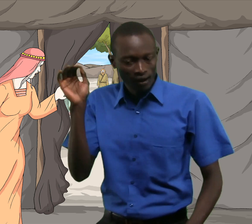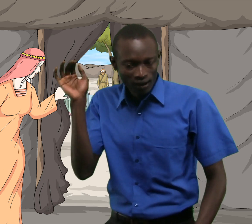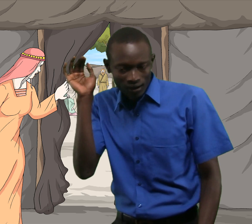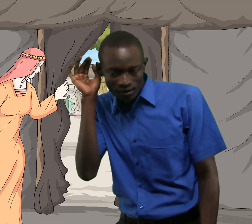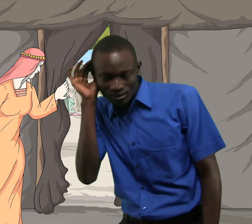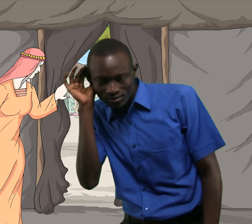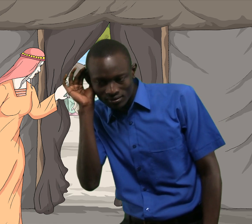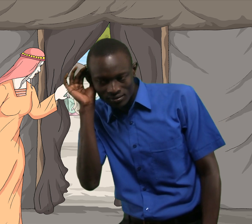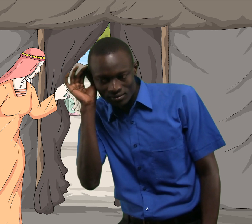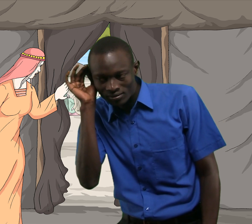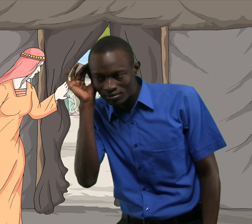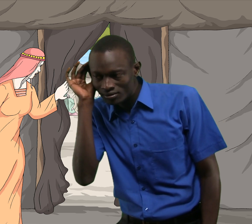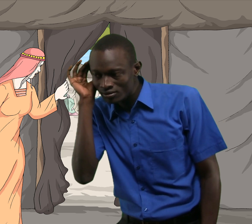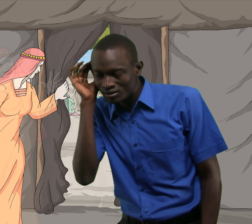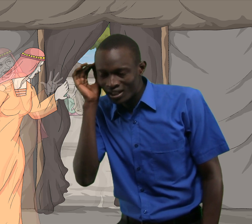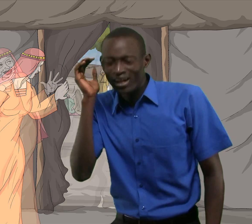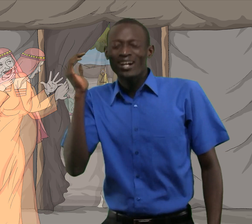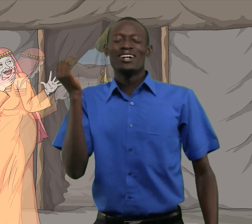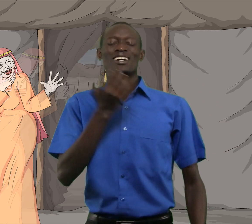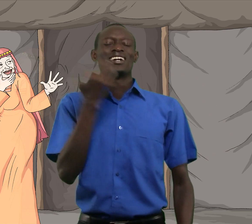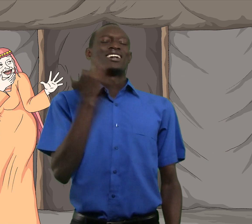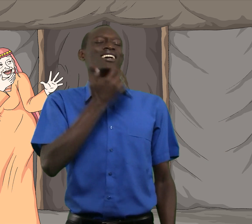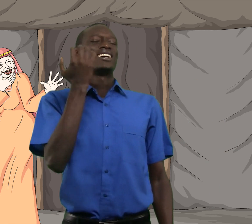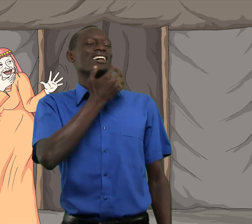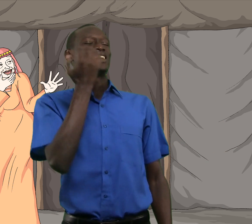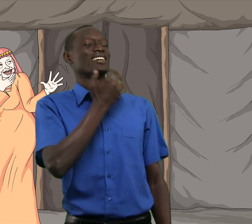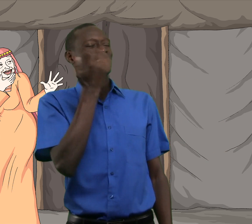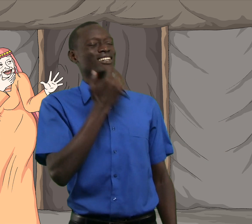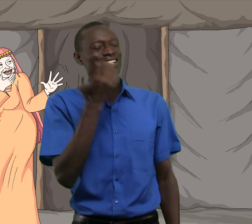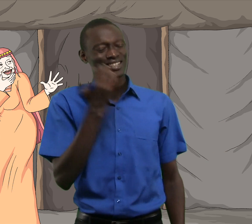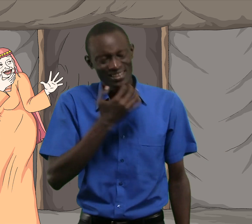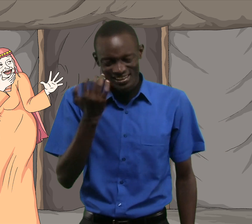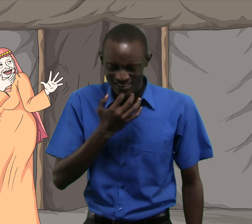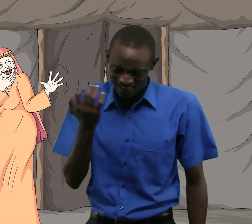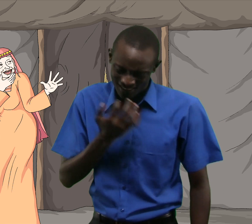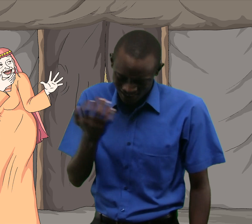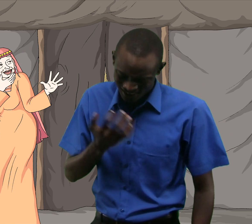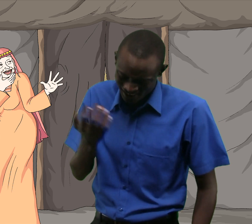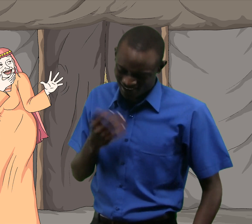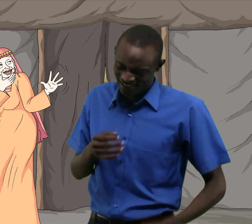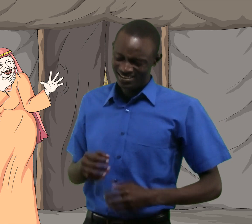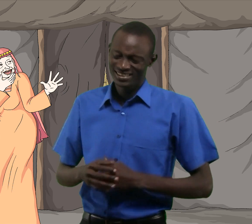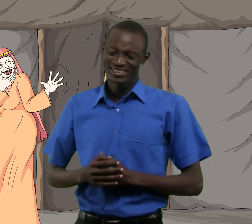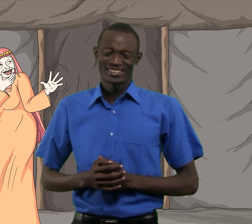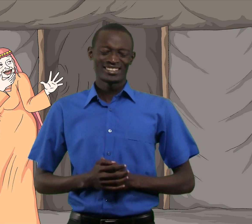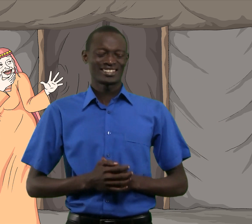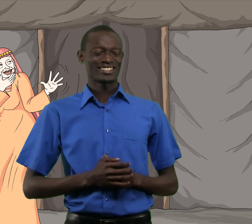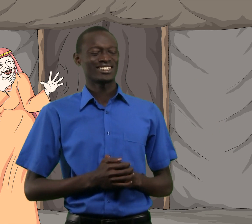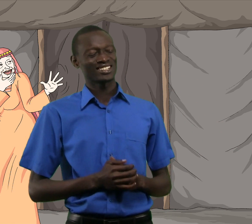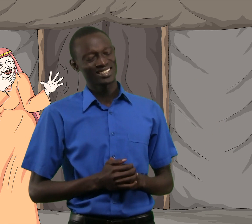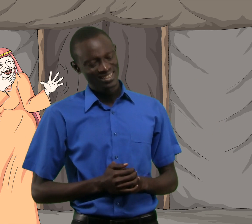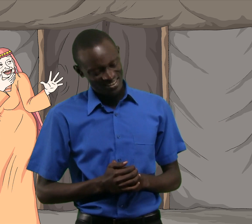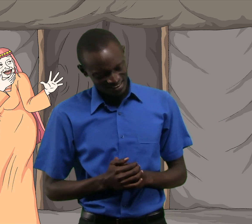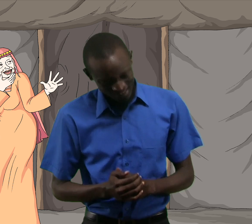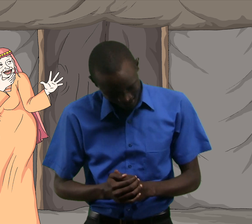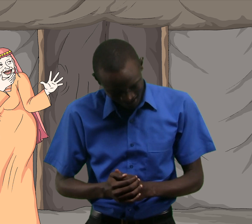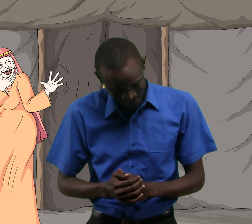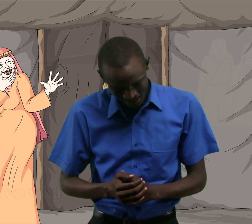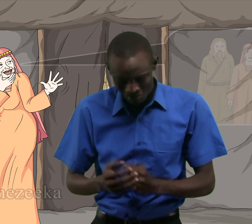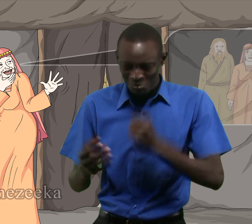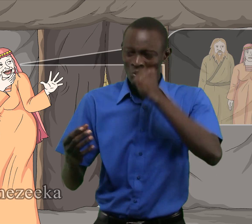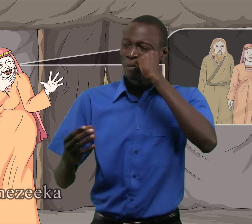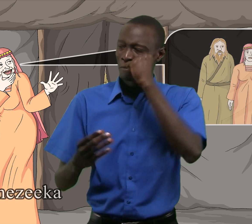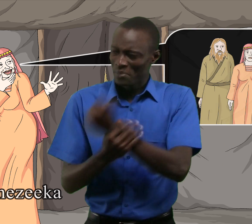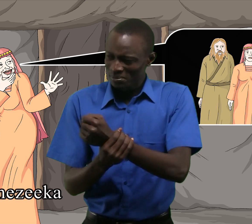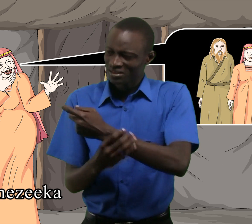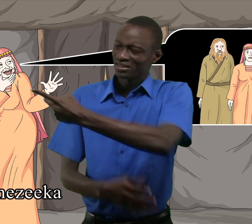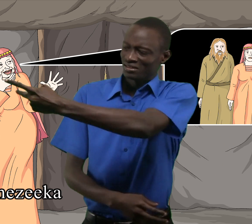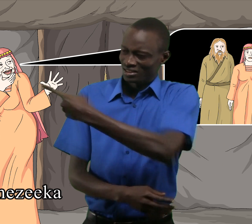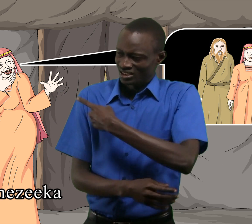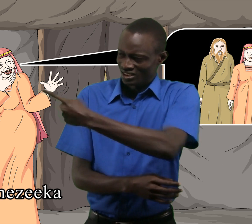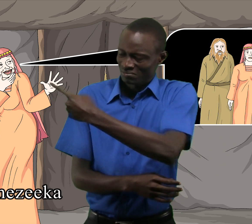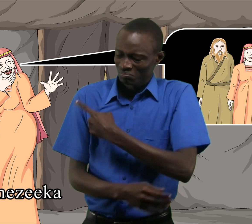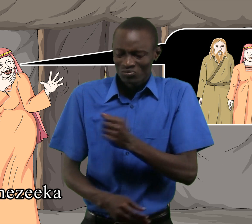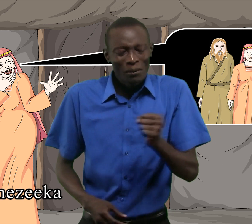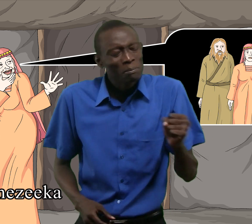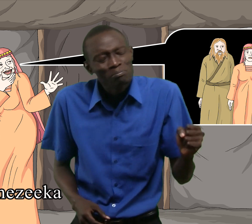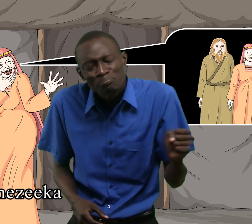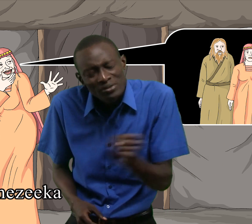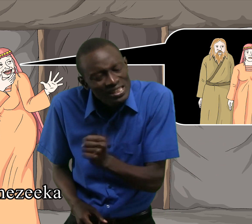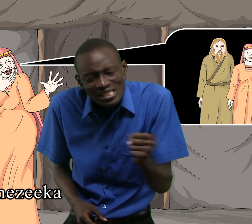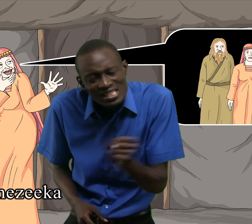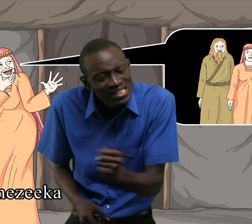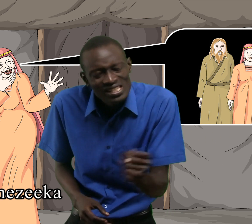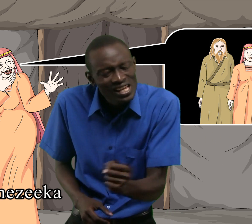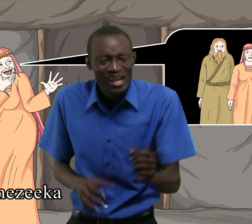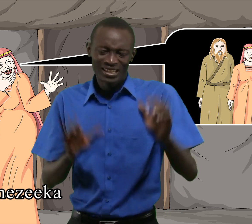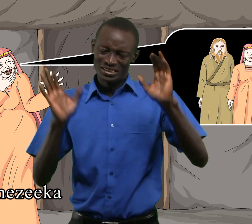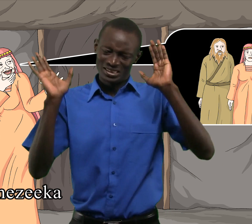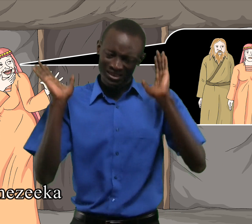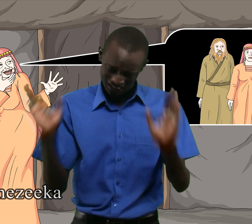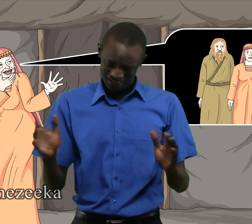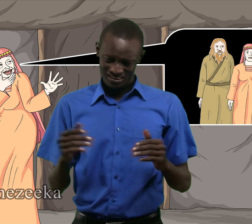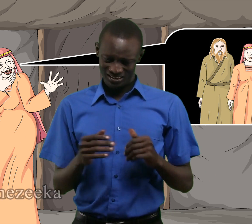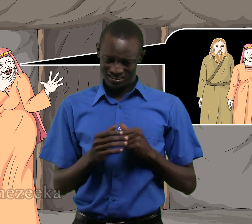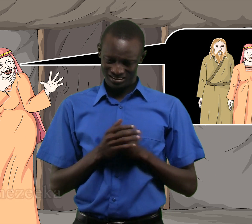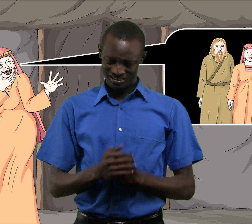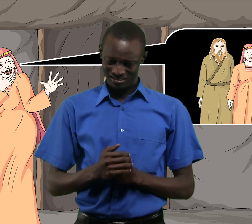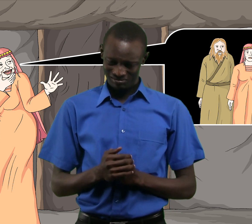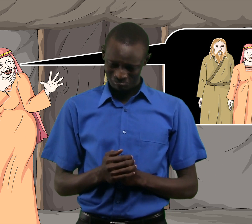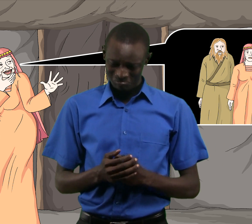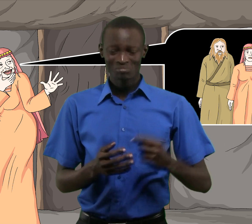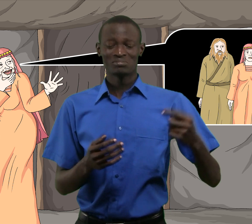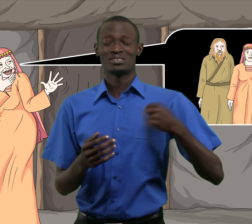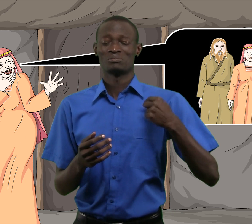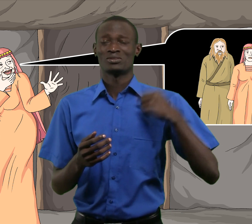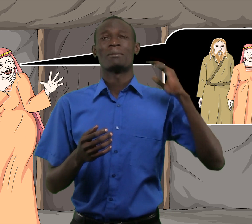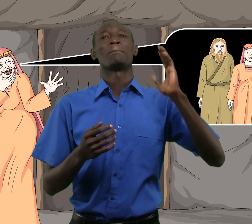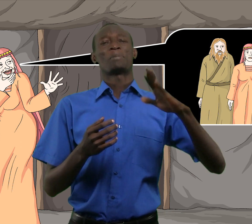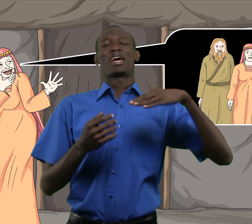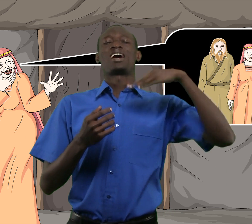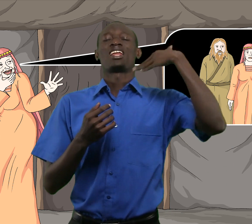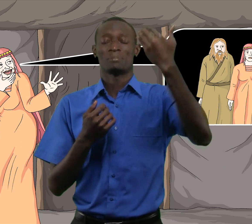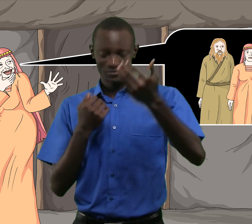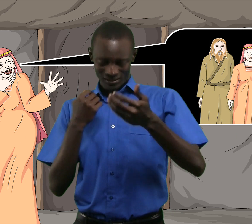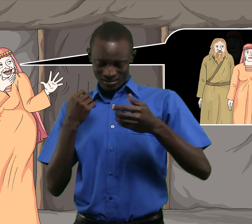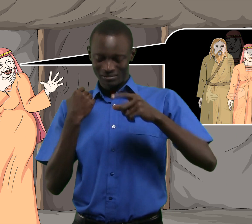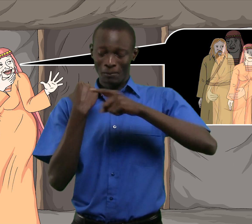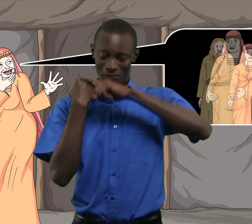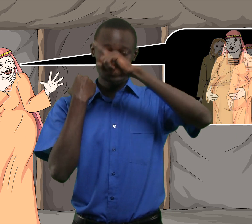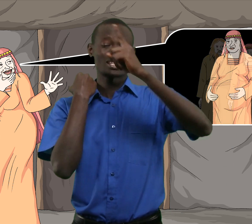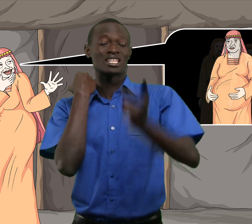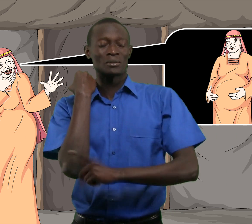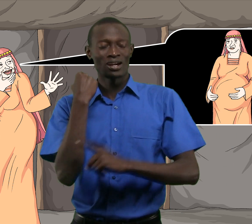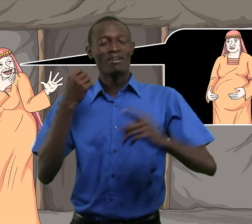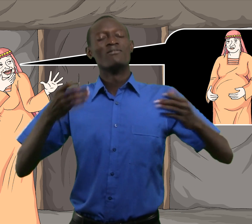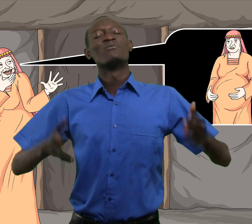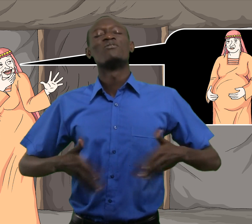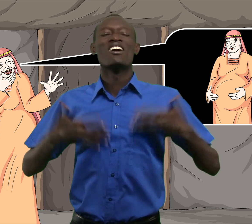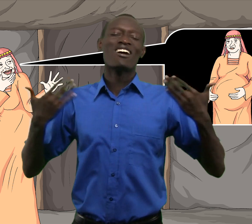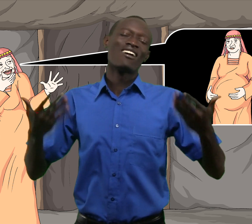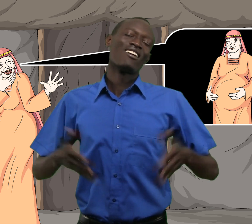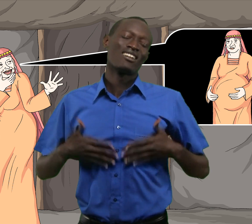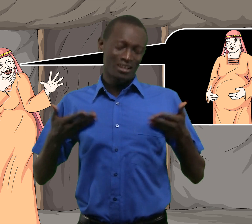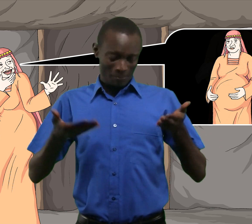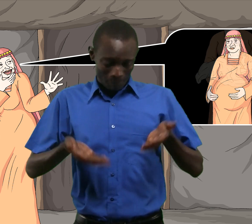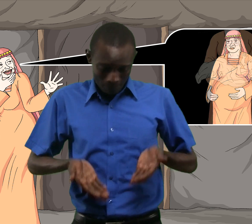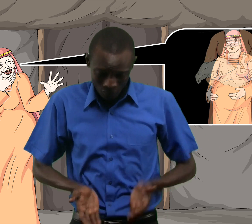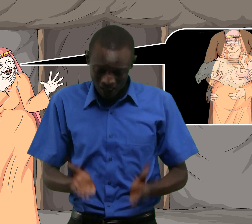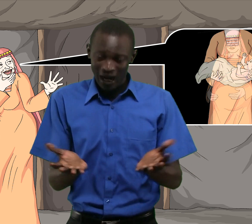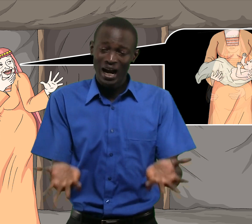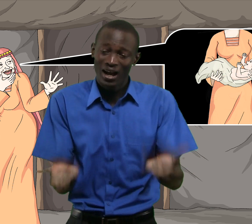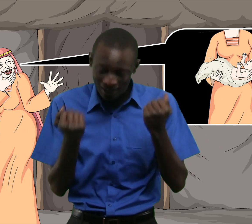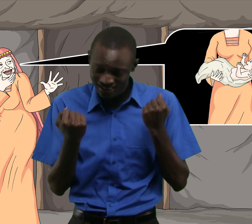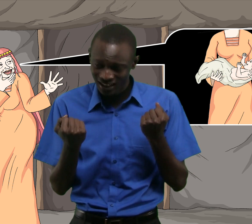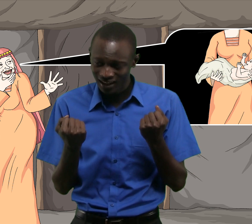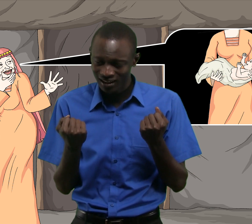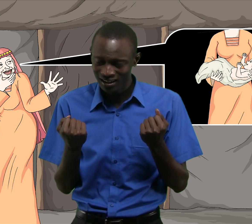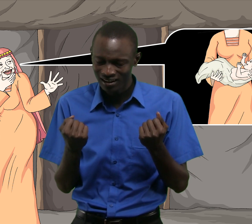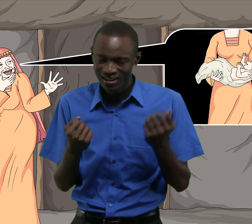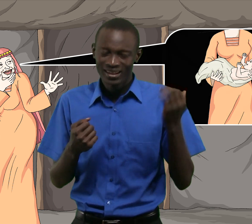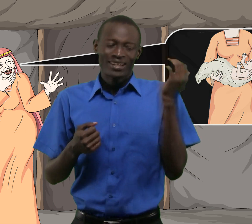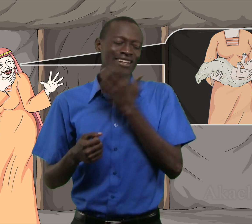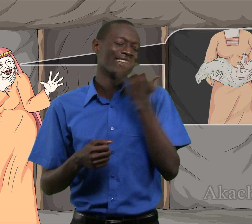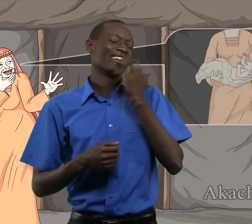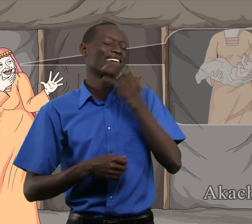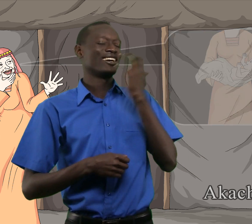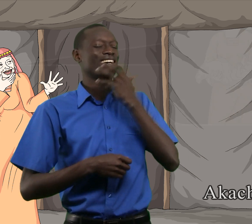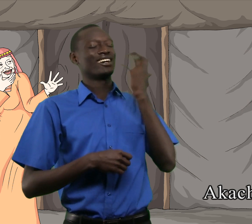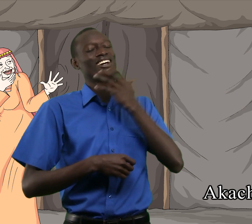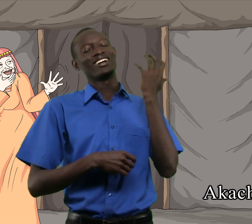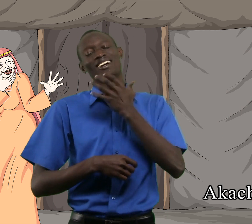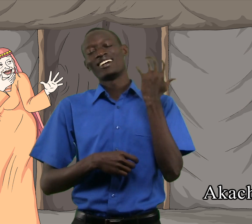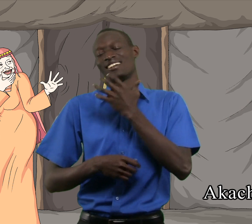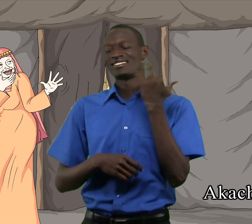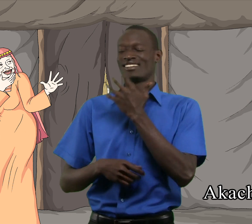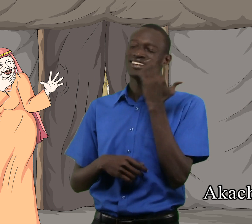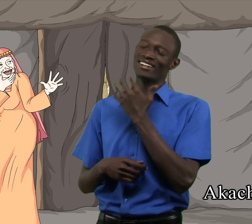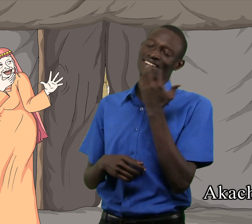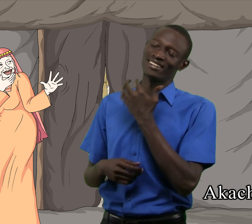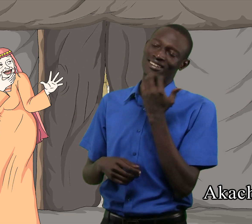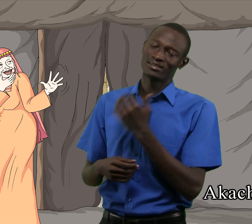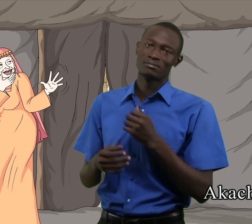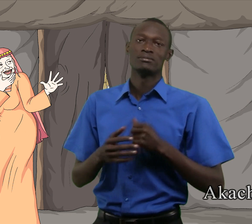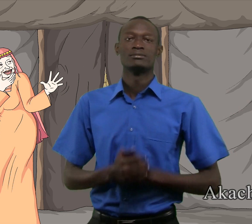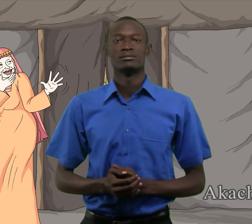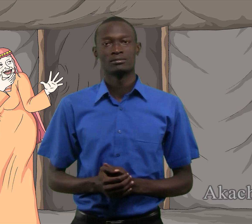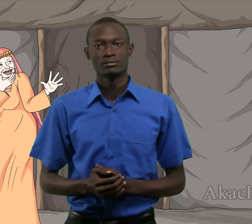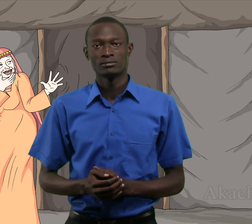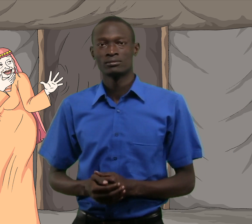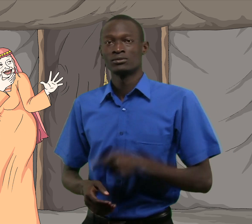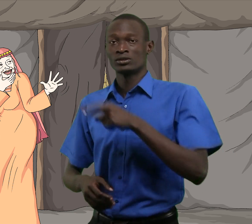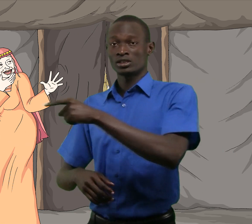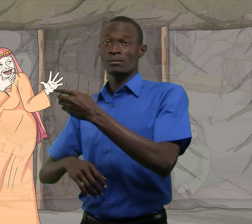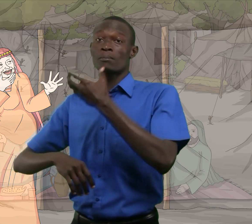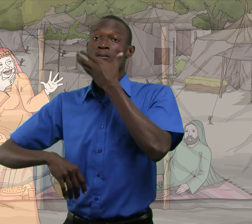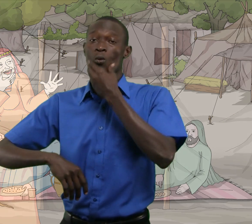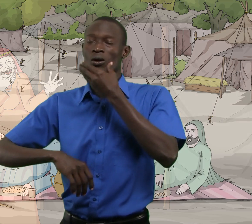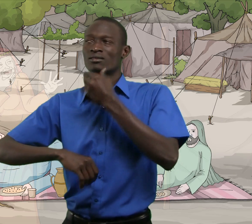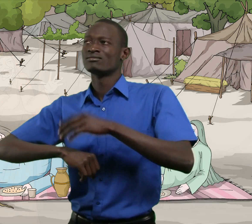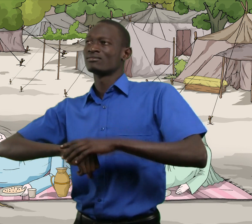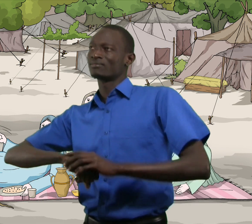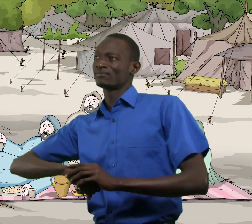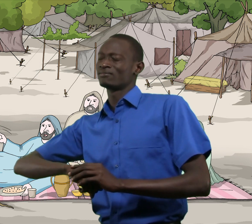So she laughed to herself, saying, “After I am worn out and my master is old, will I now have this pleasure?”